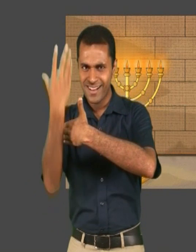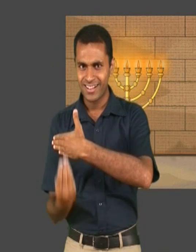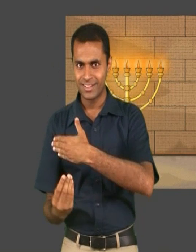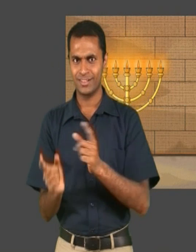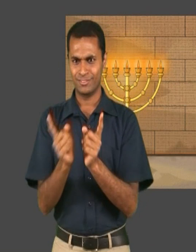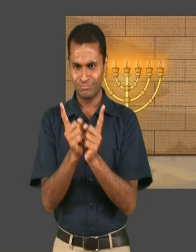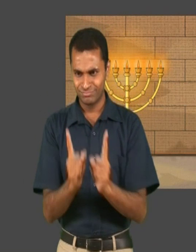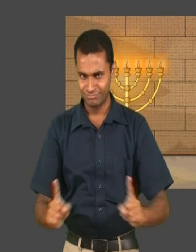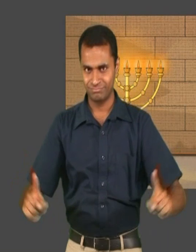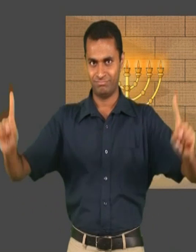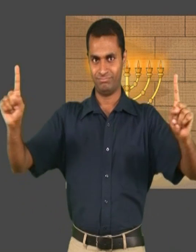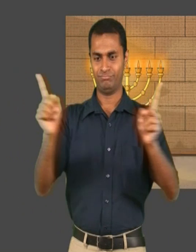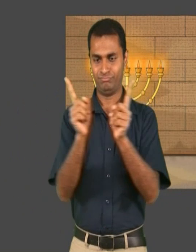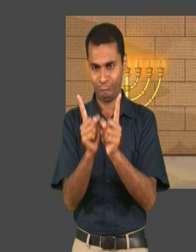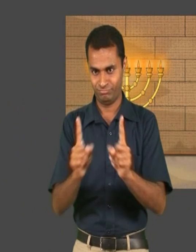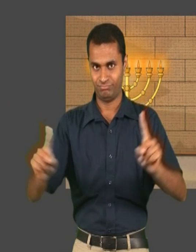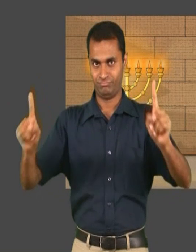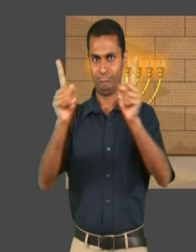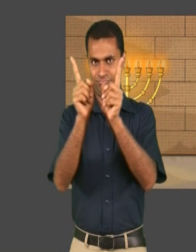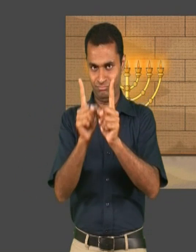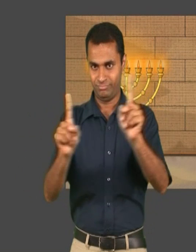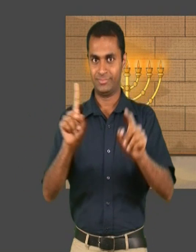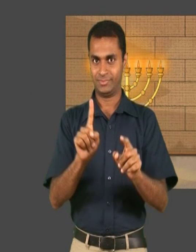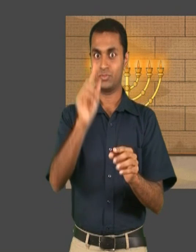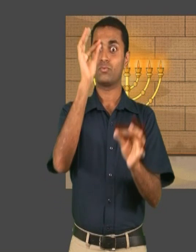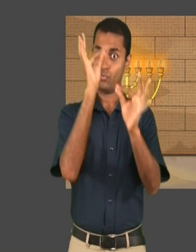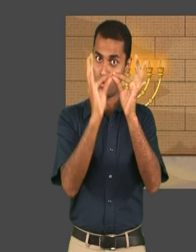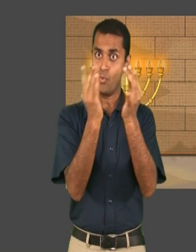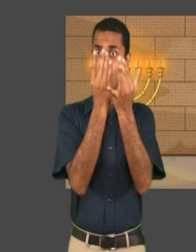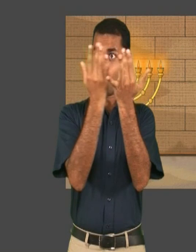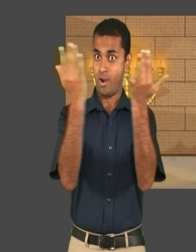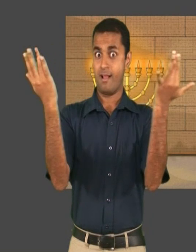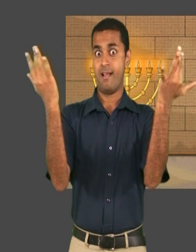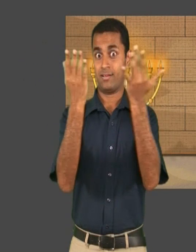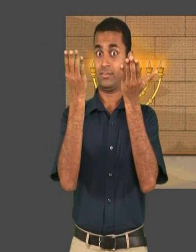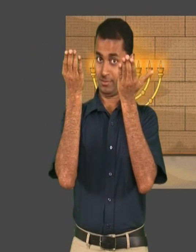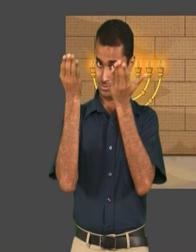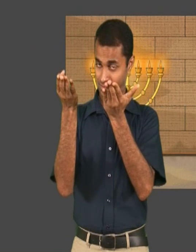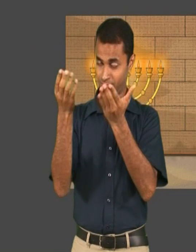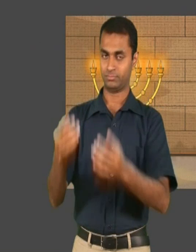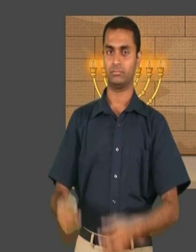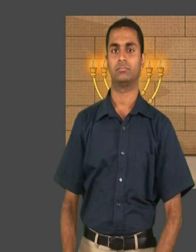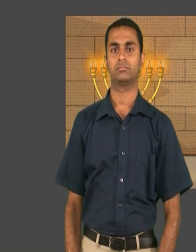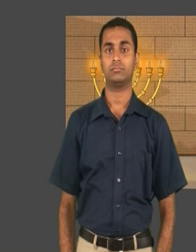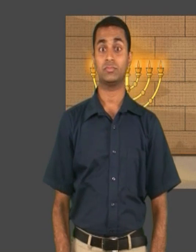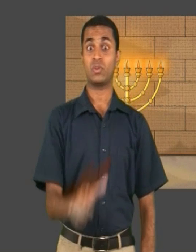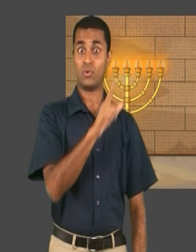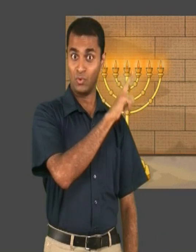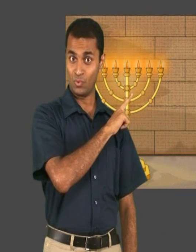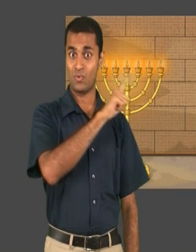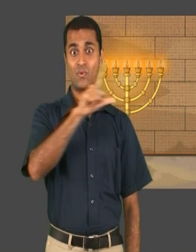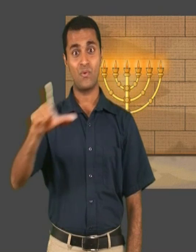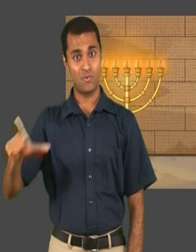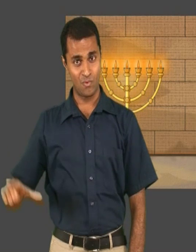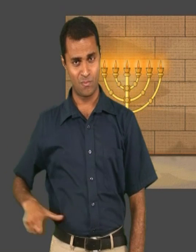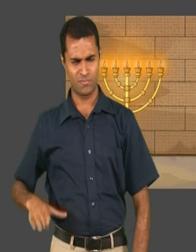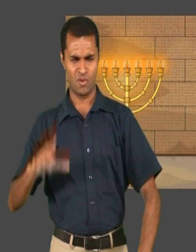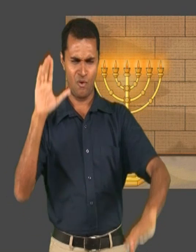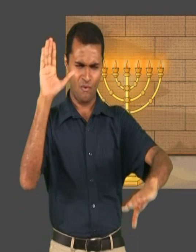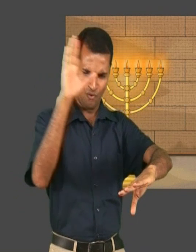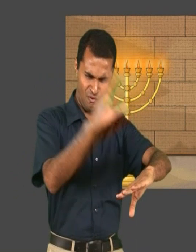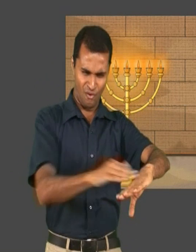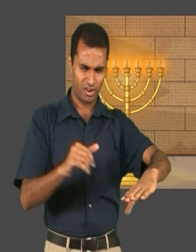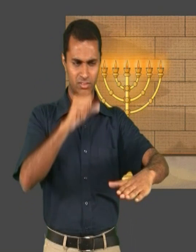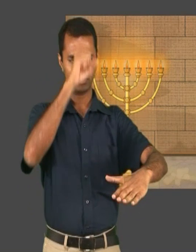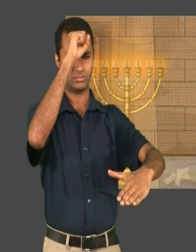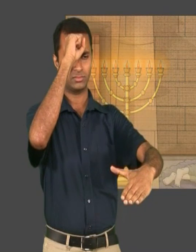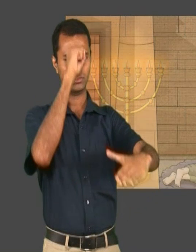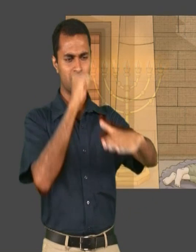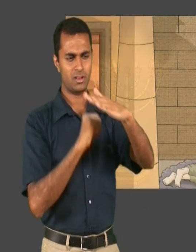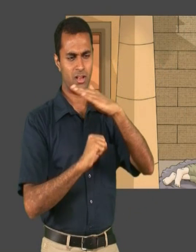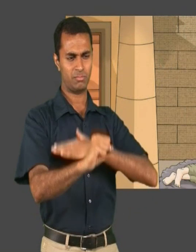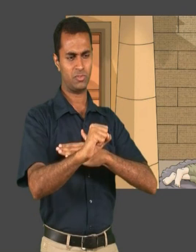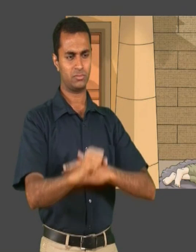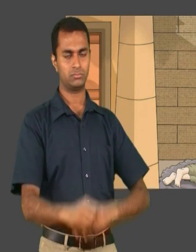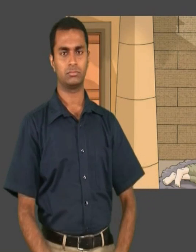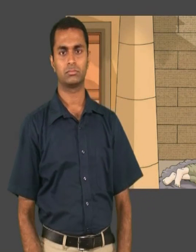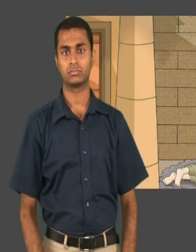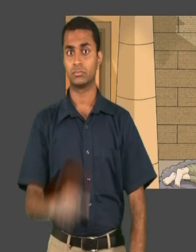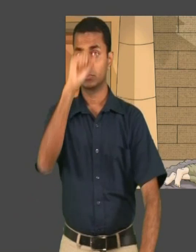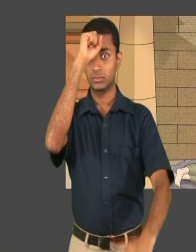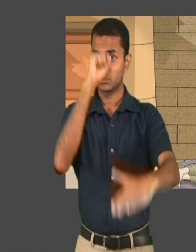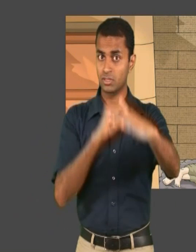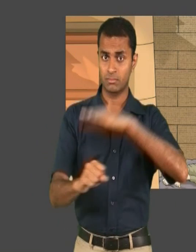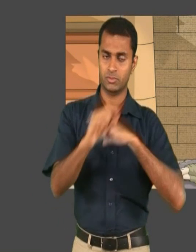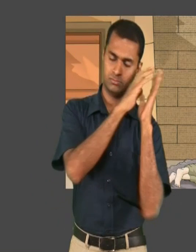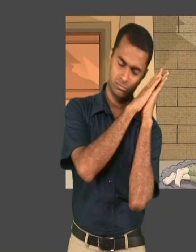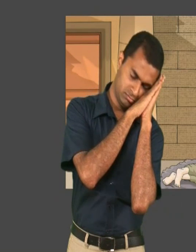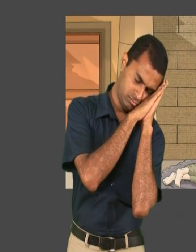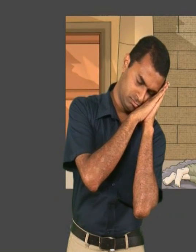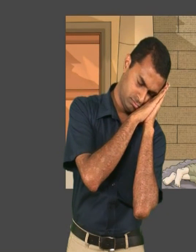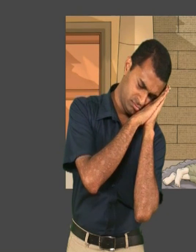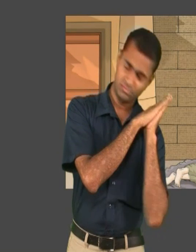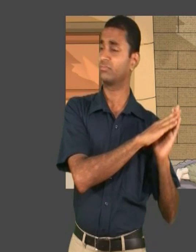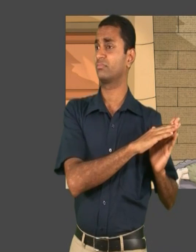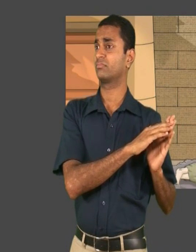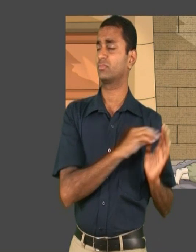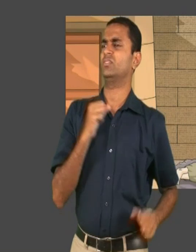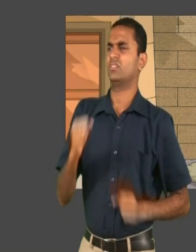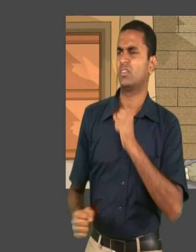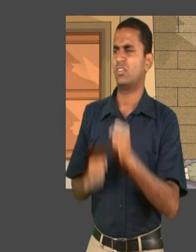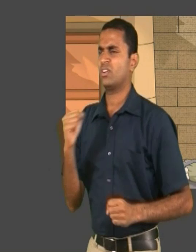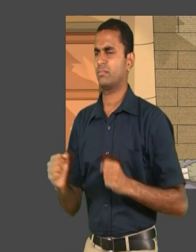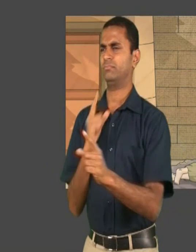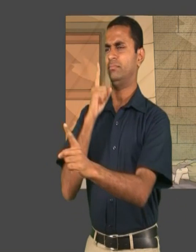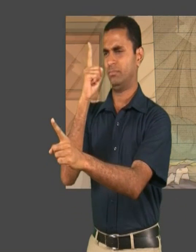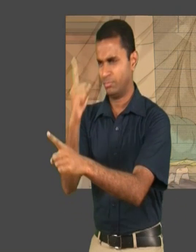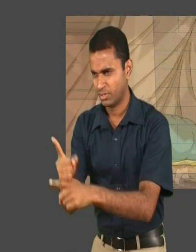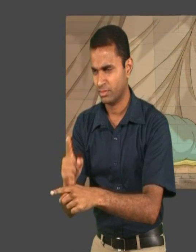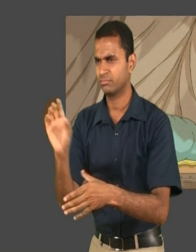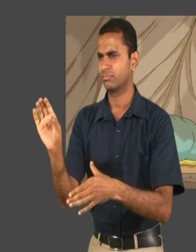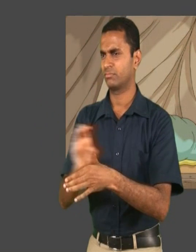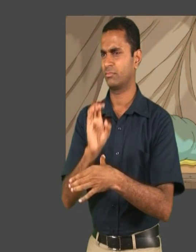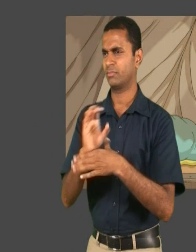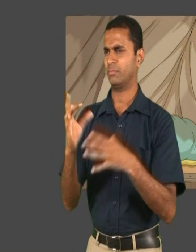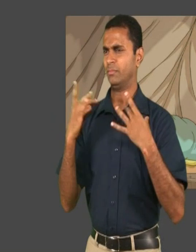Then the LORD called to Samuel, and he answered, “Here I am.”